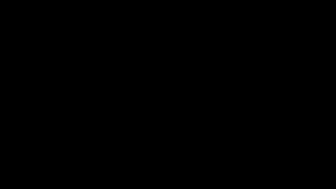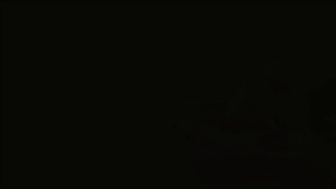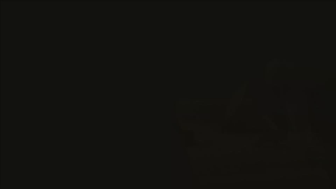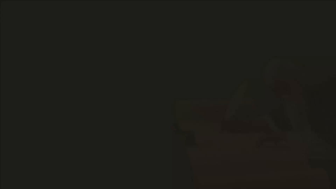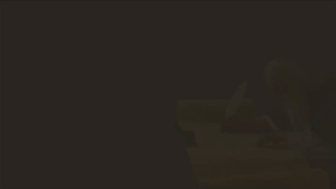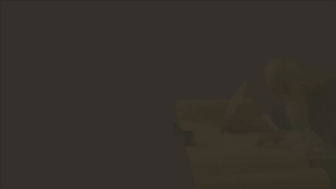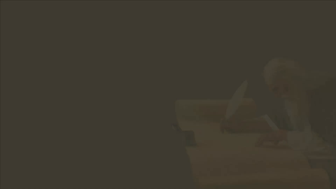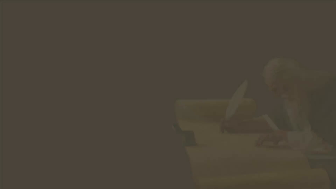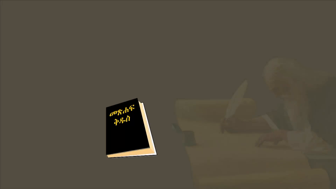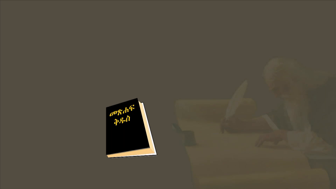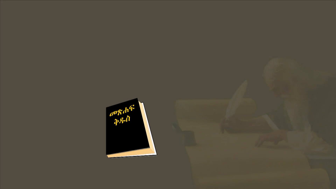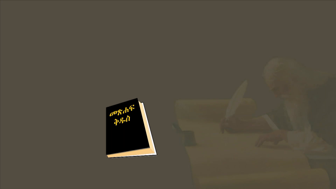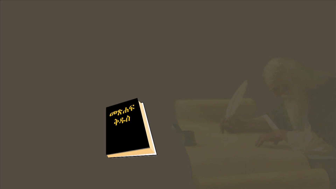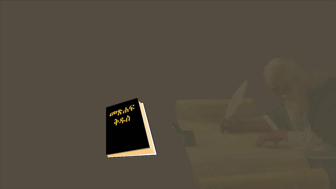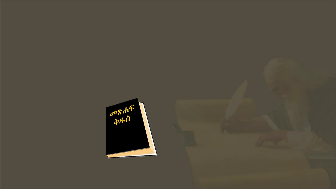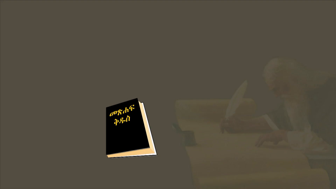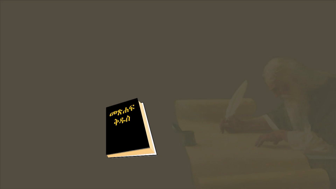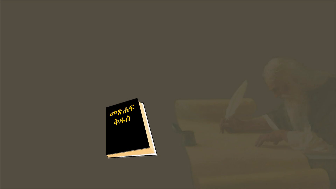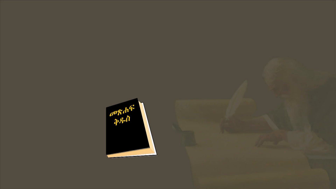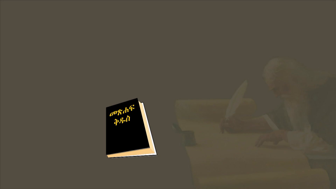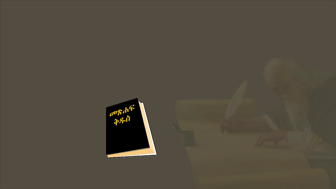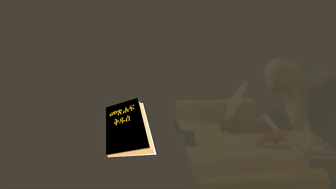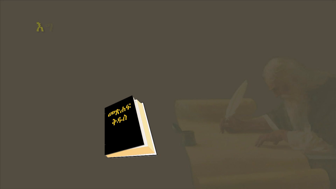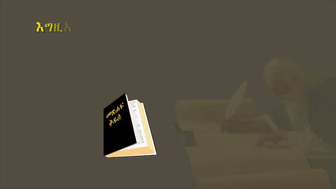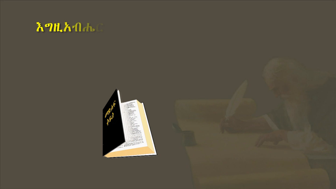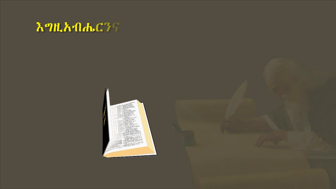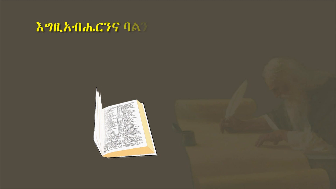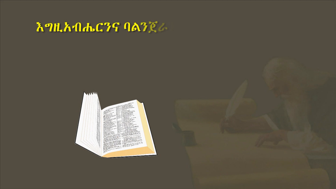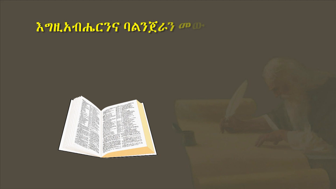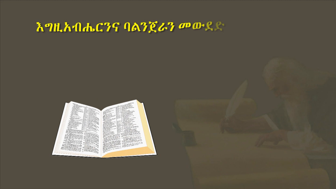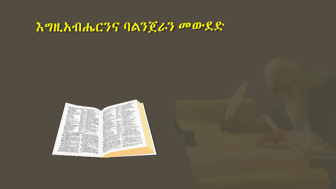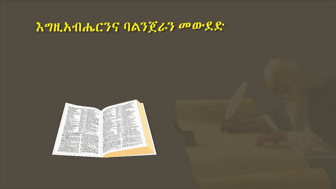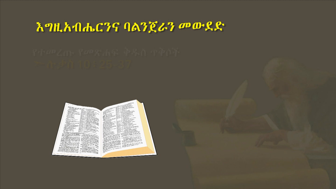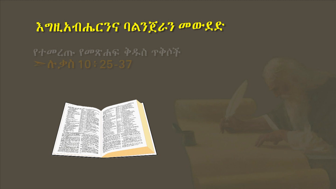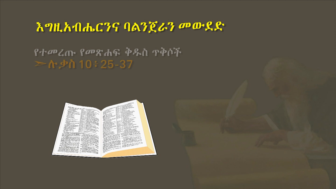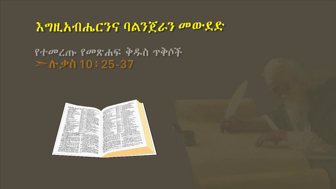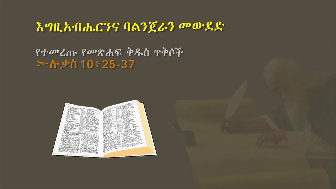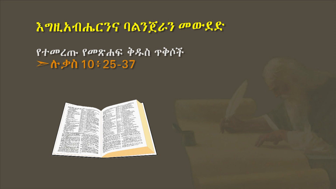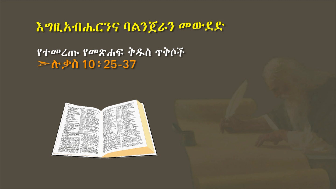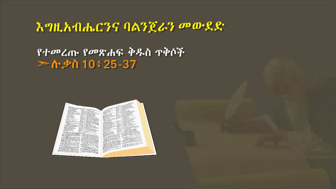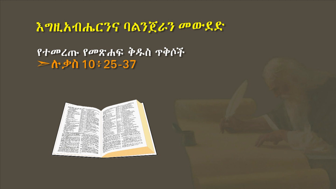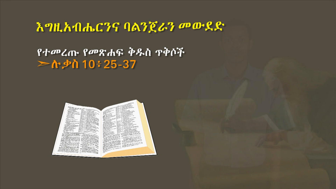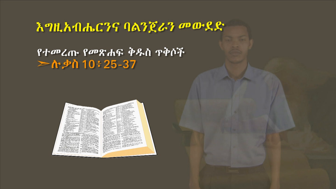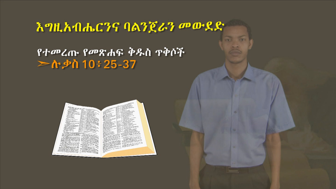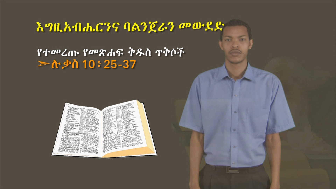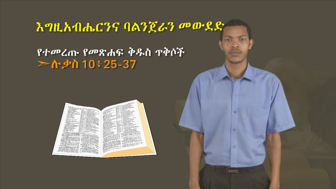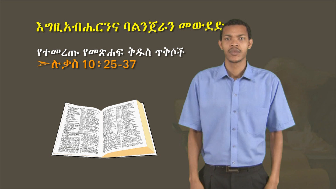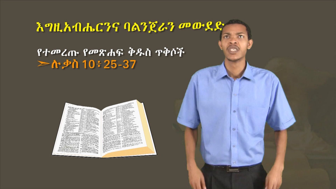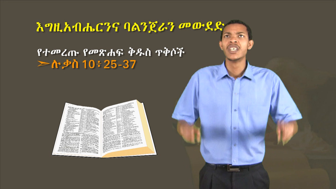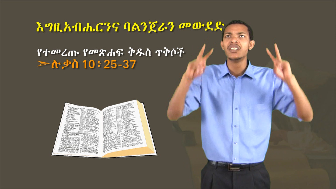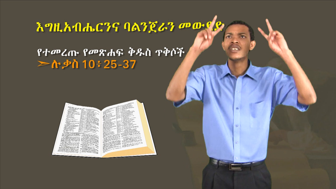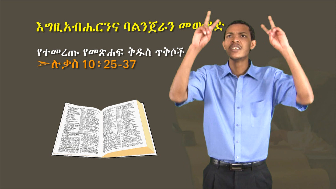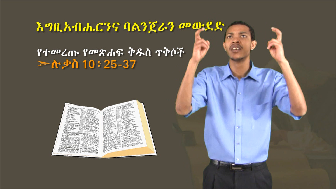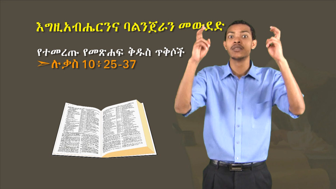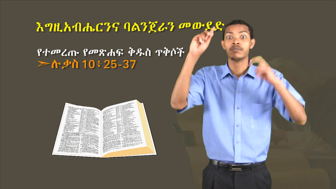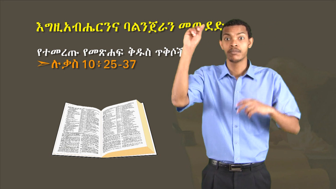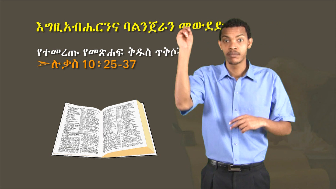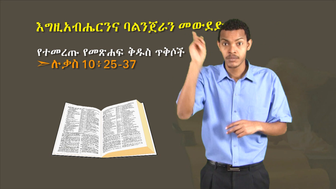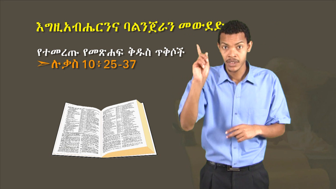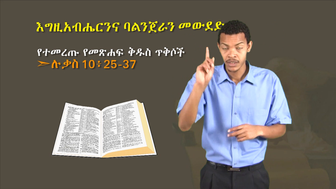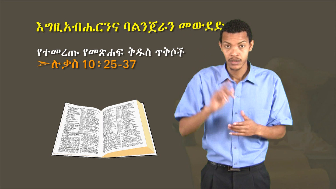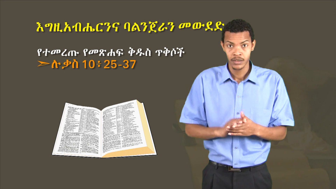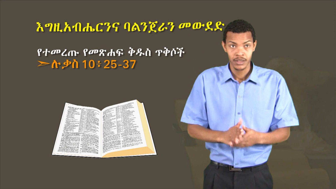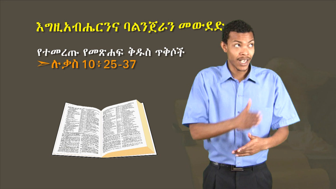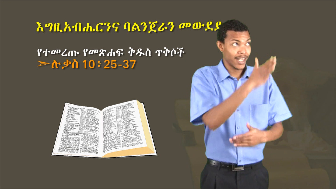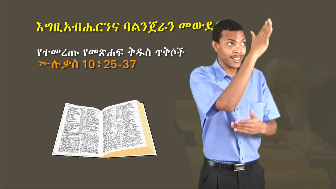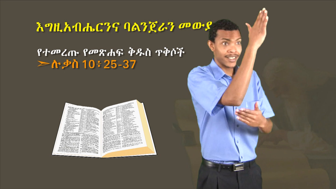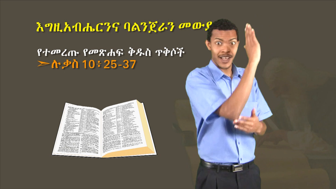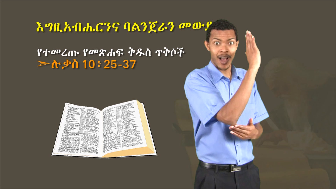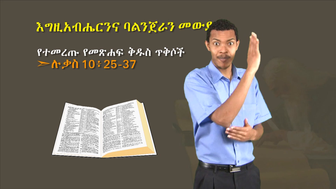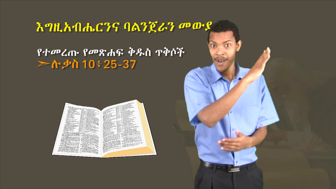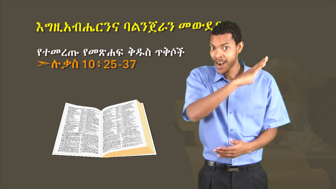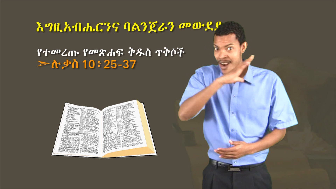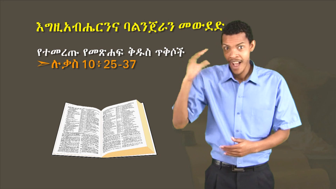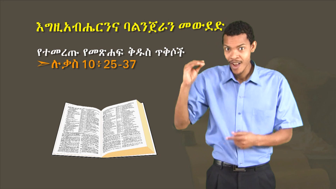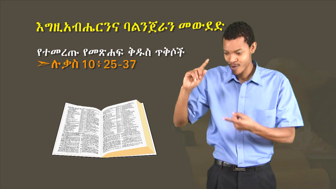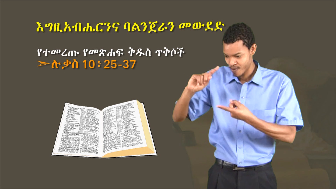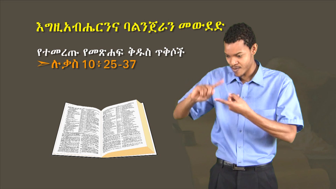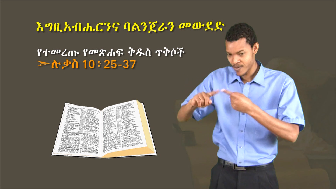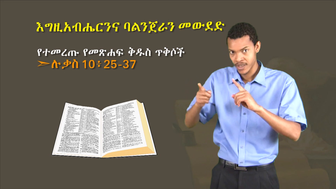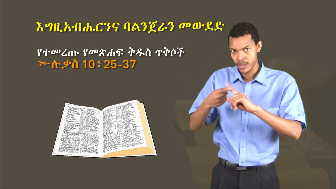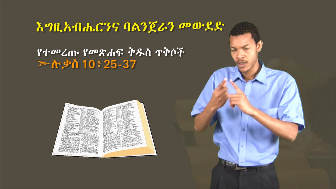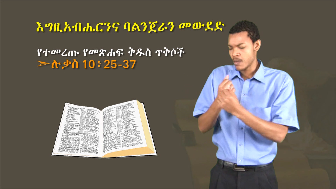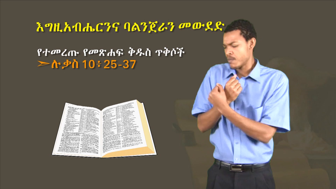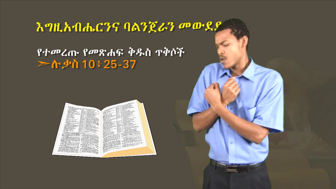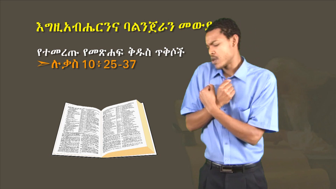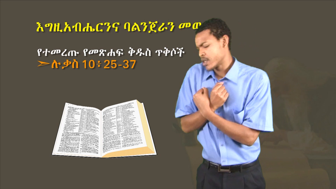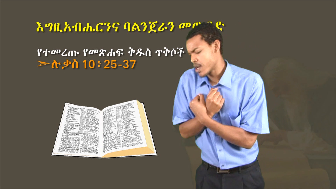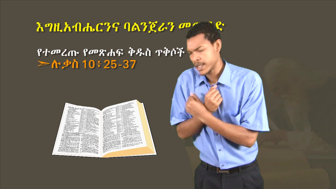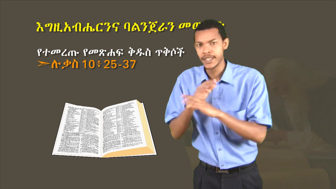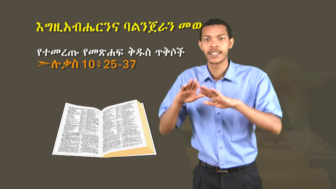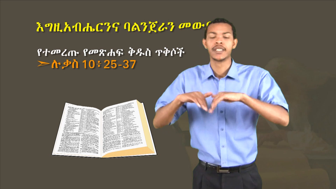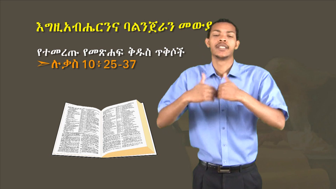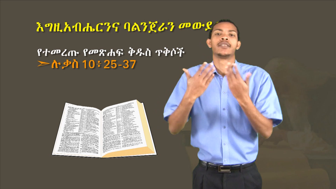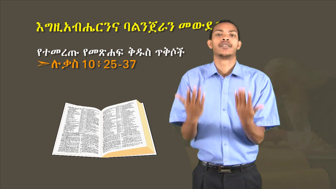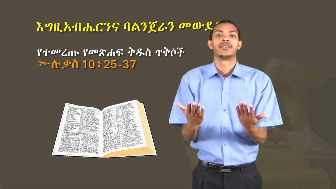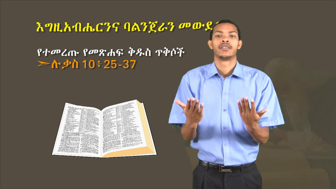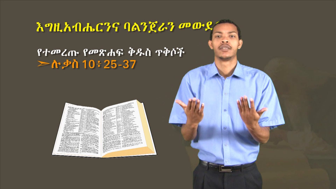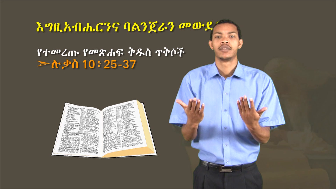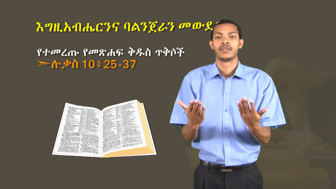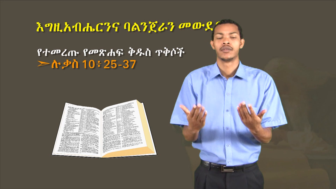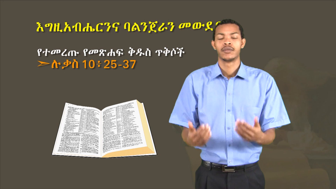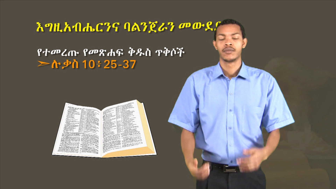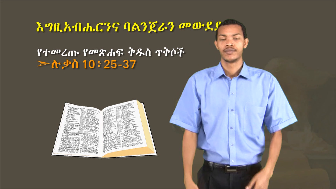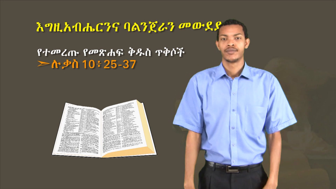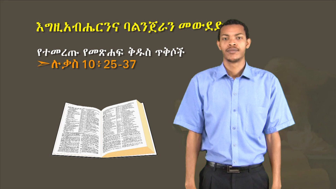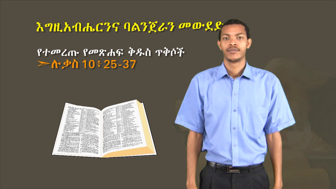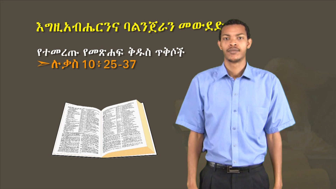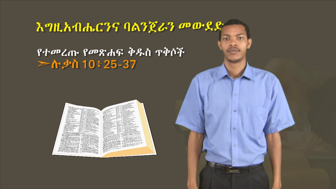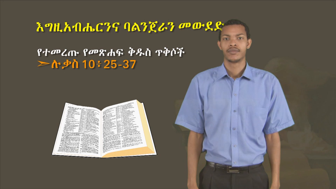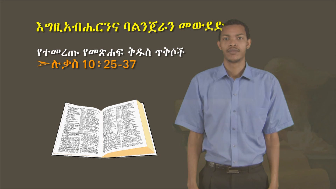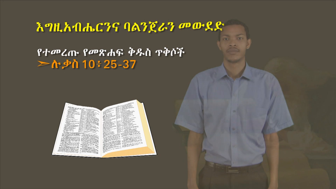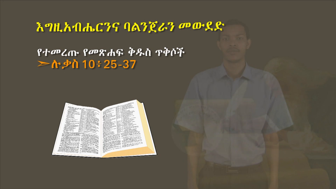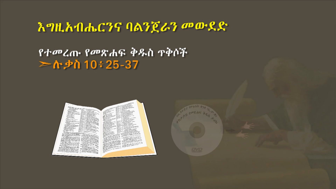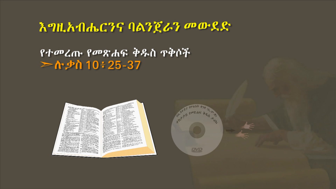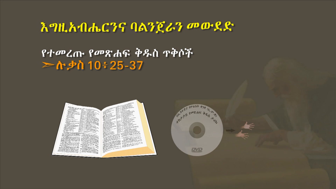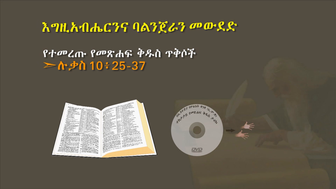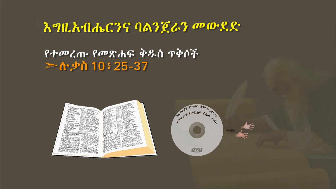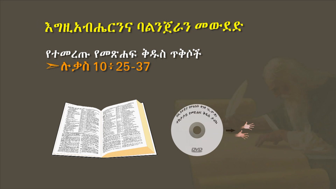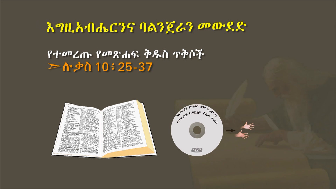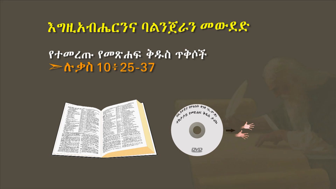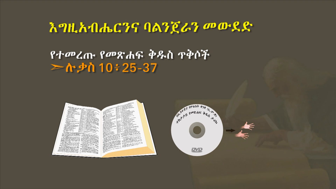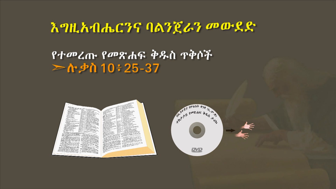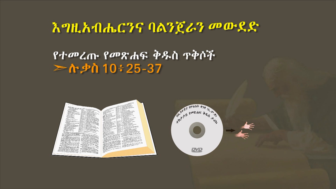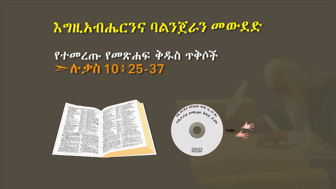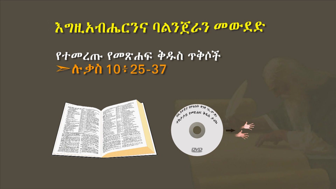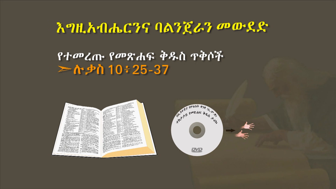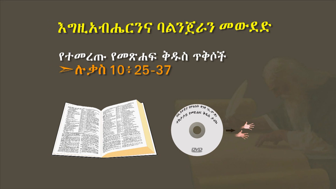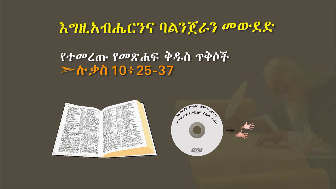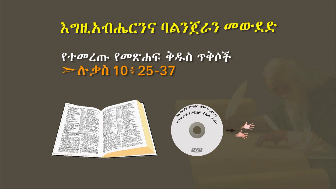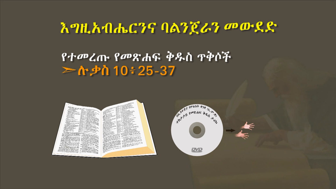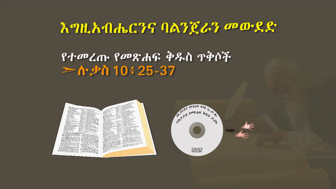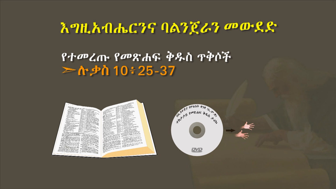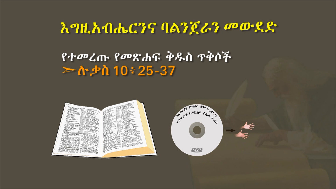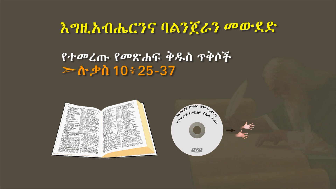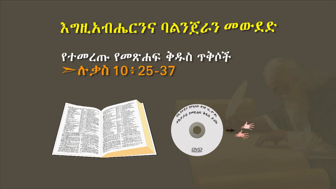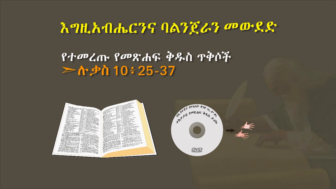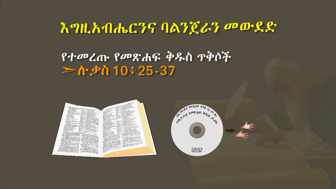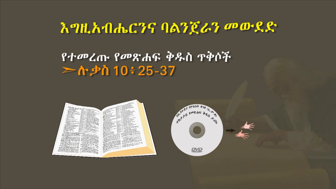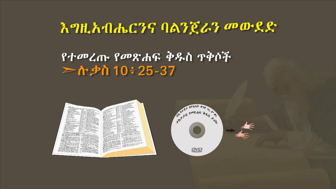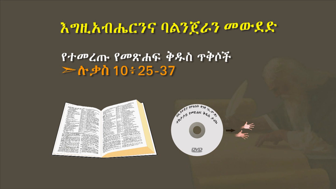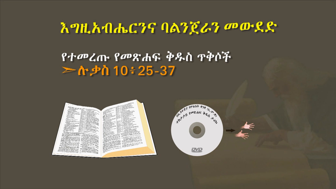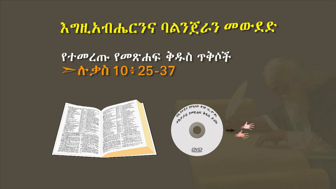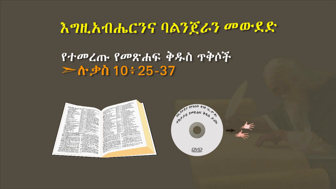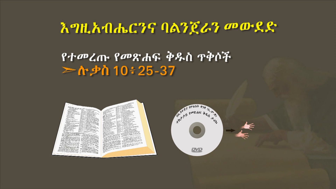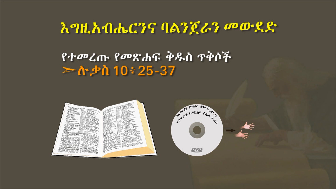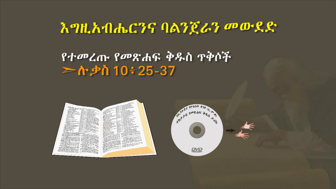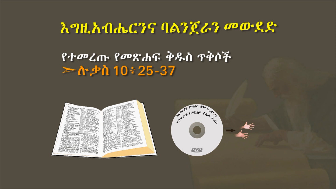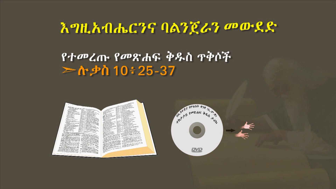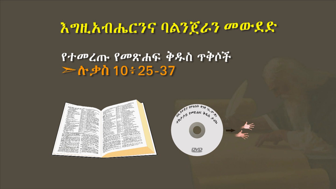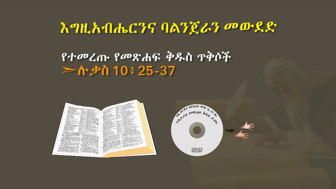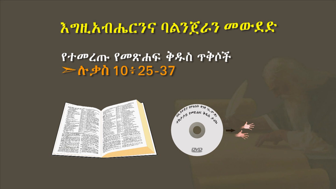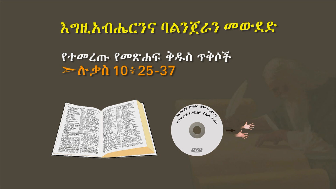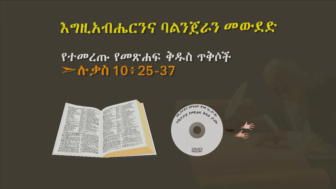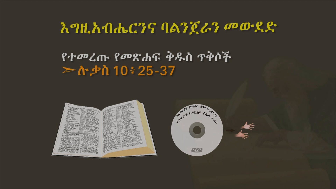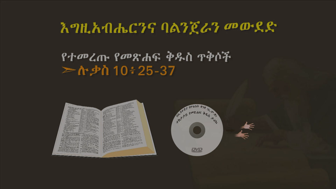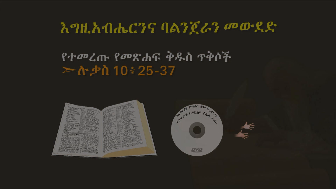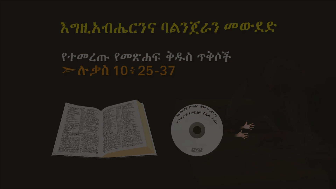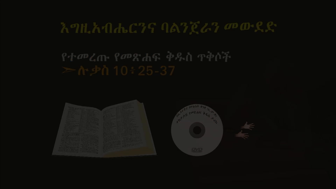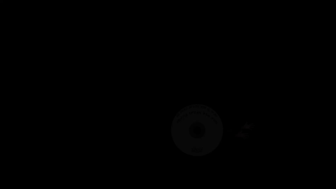How to love God and people